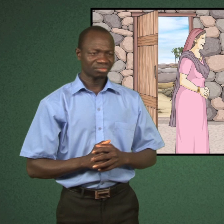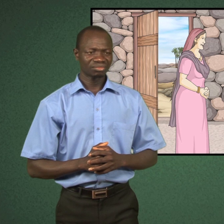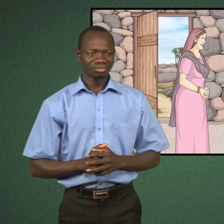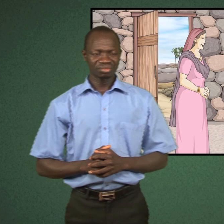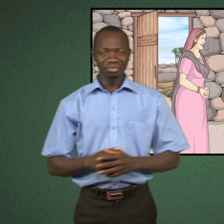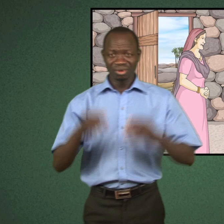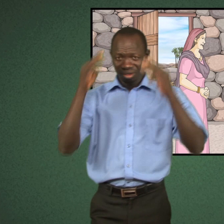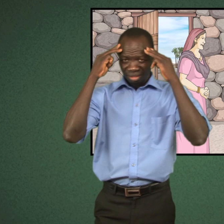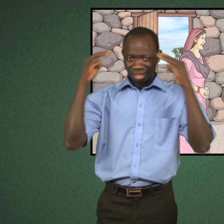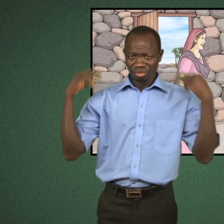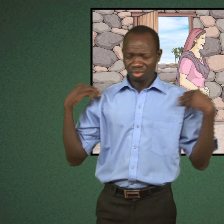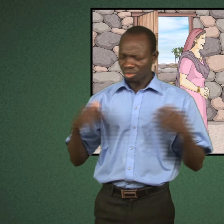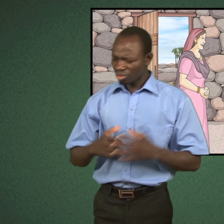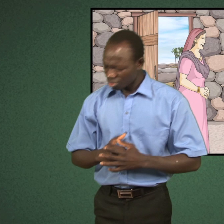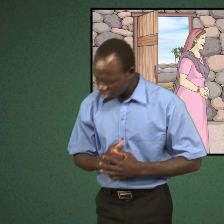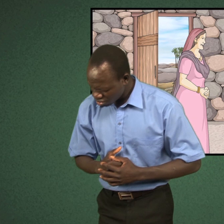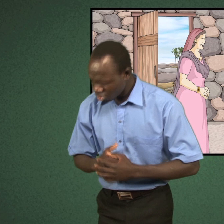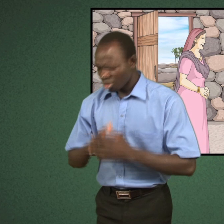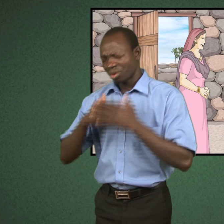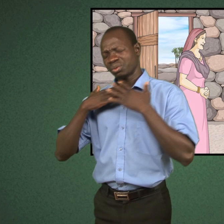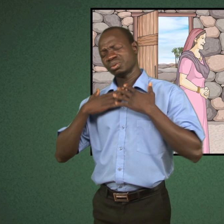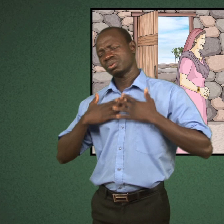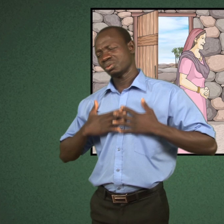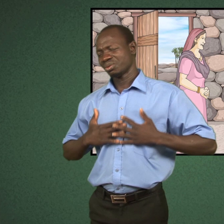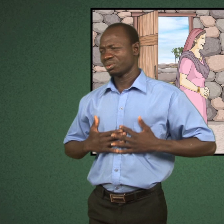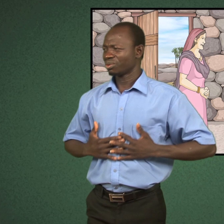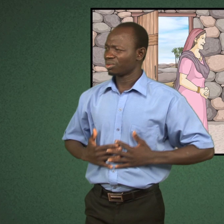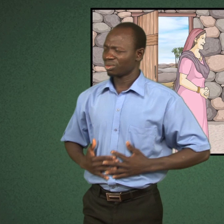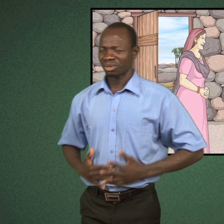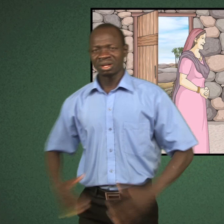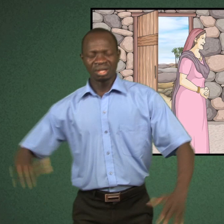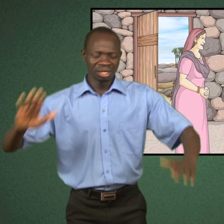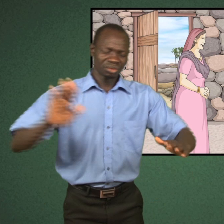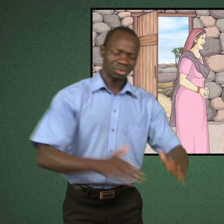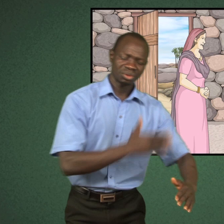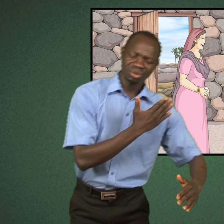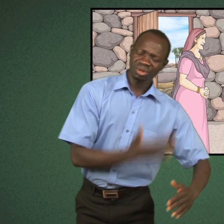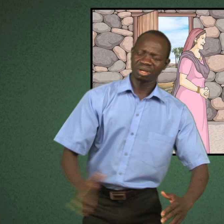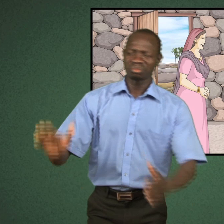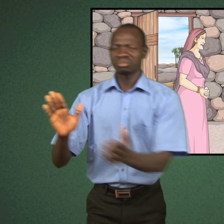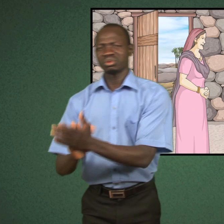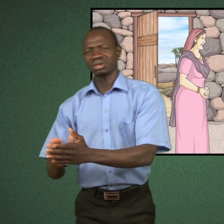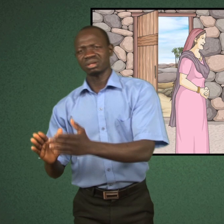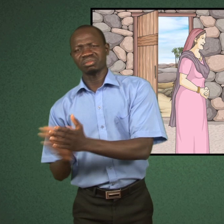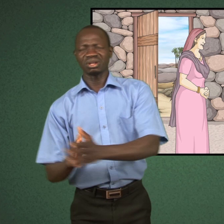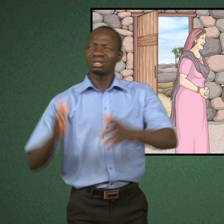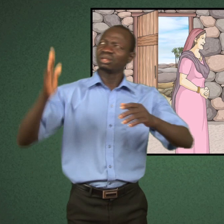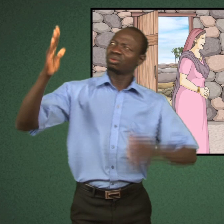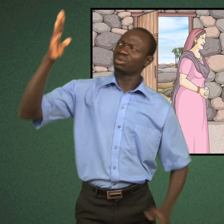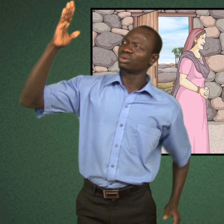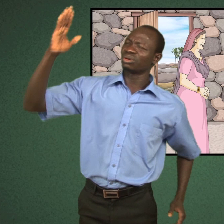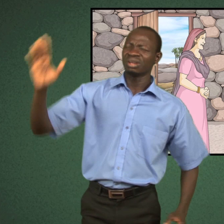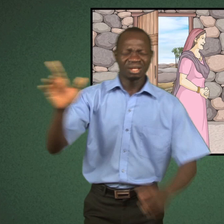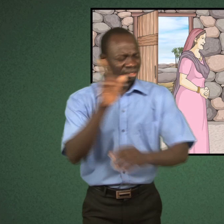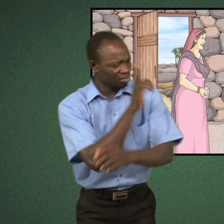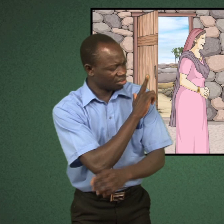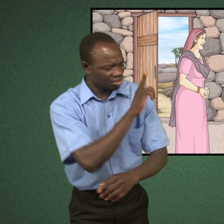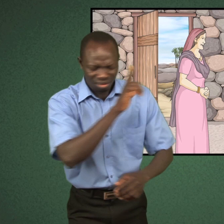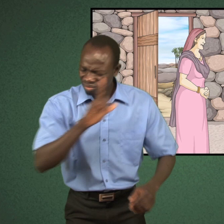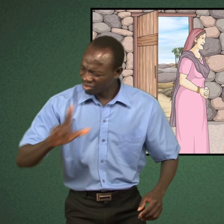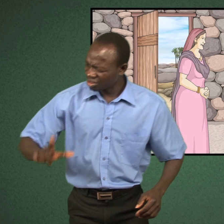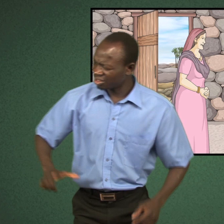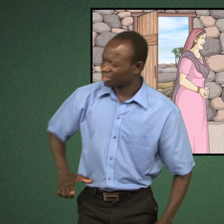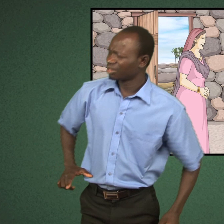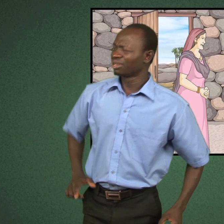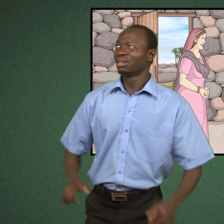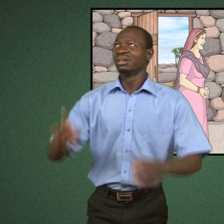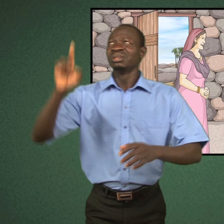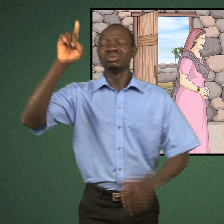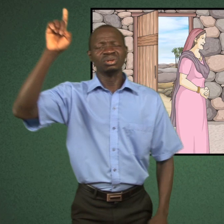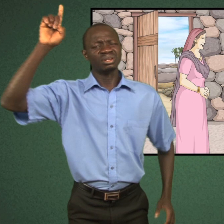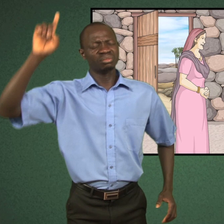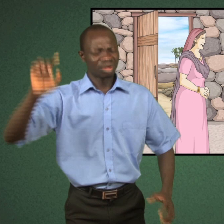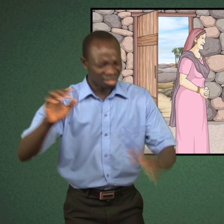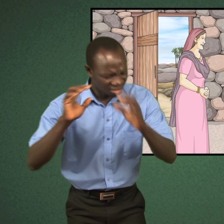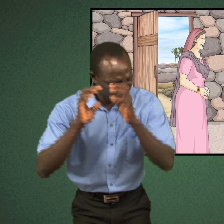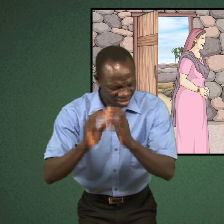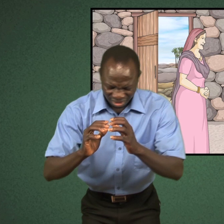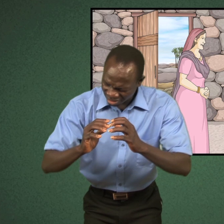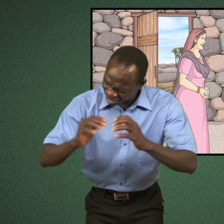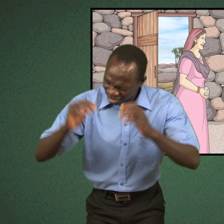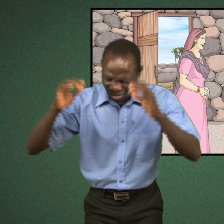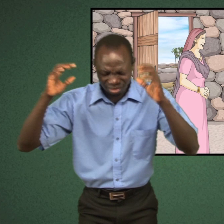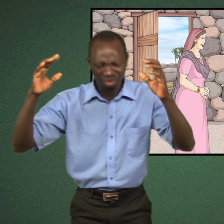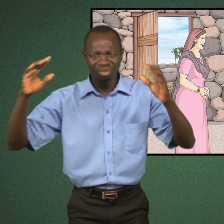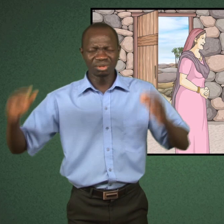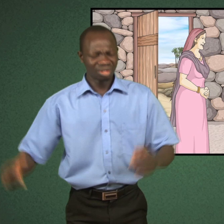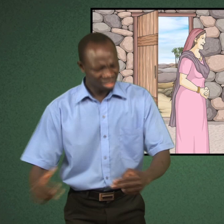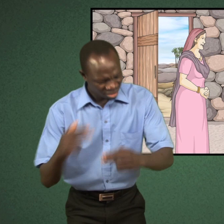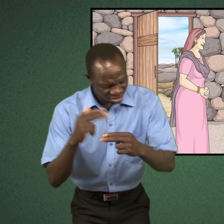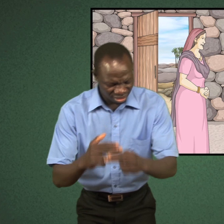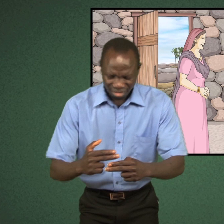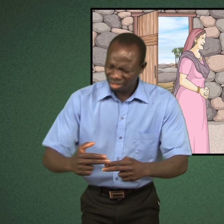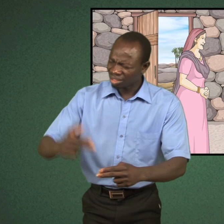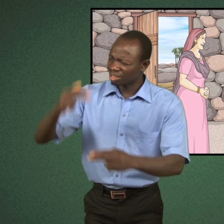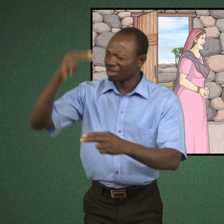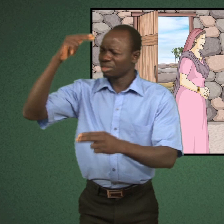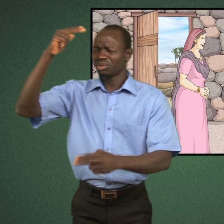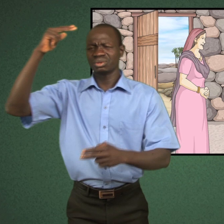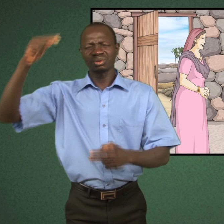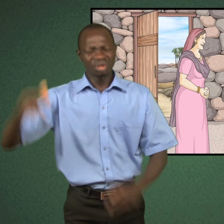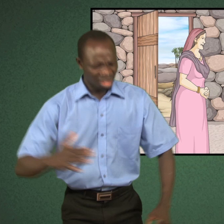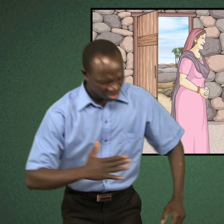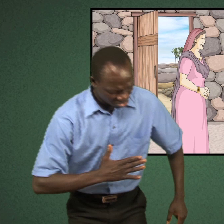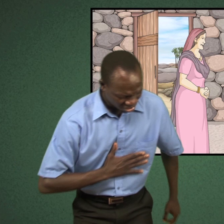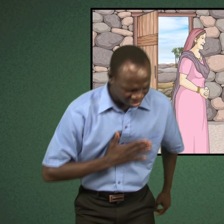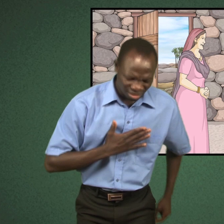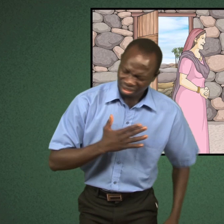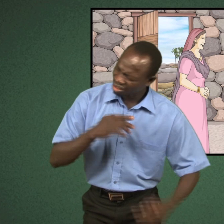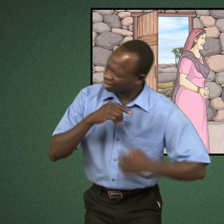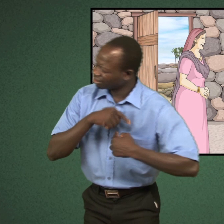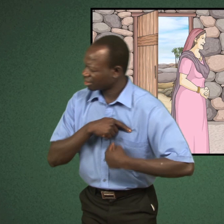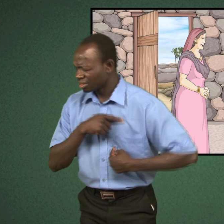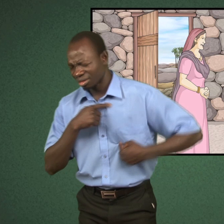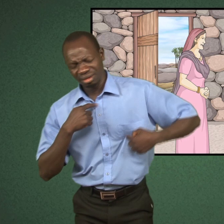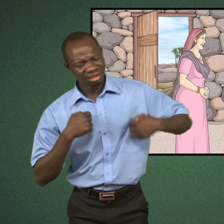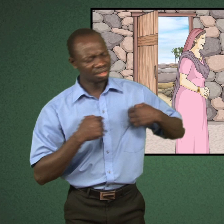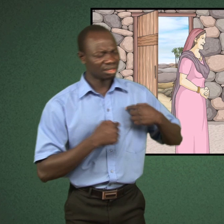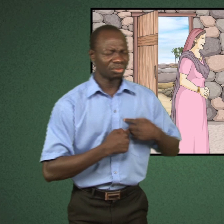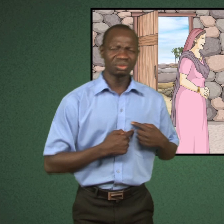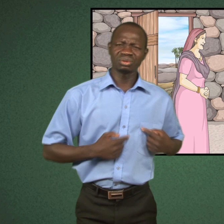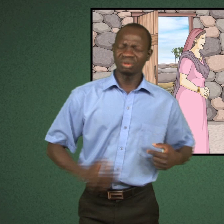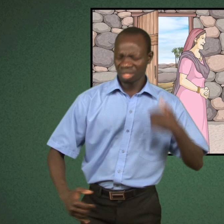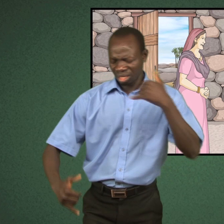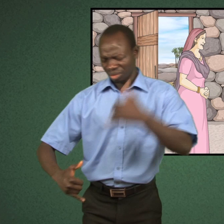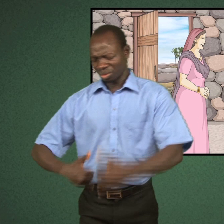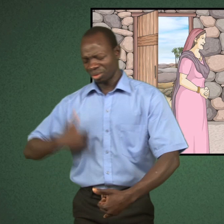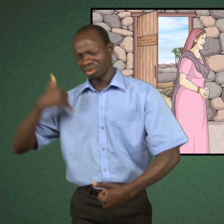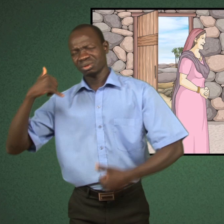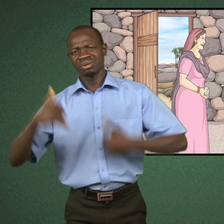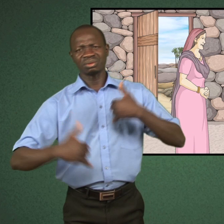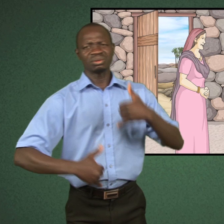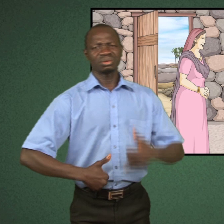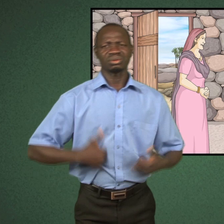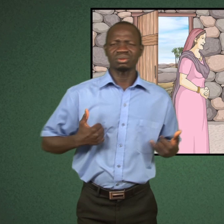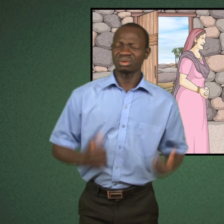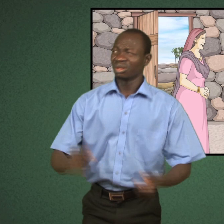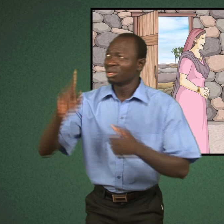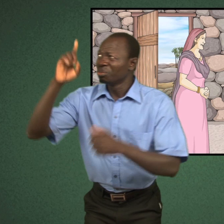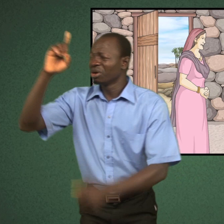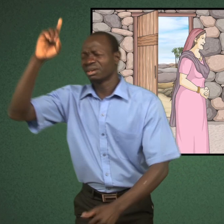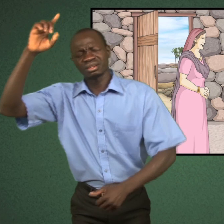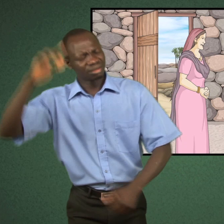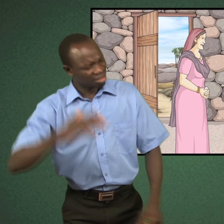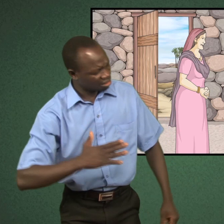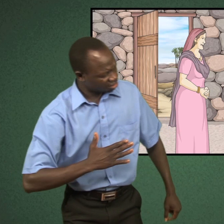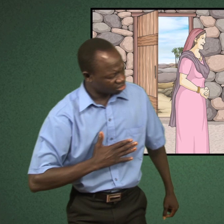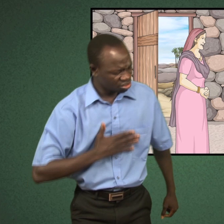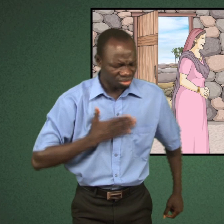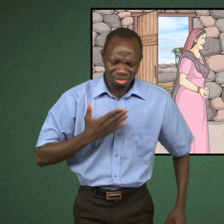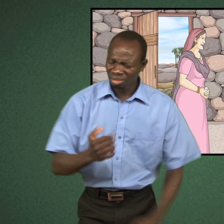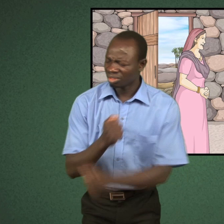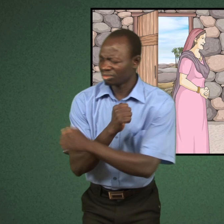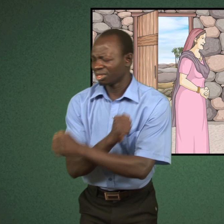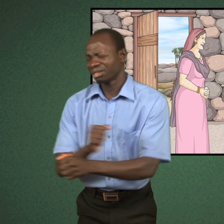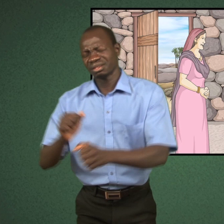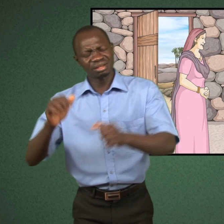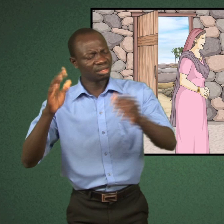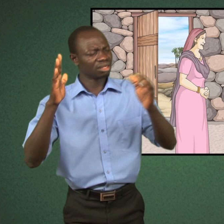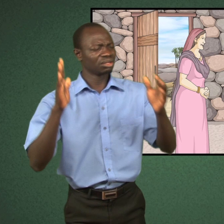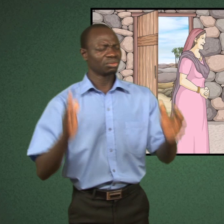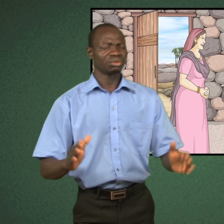He has brought down rulers from their thrones, but has exalted the humble. He has filled the hungry with good things, but has sent the rich away empty.